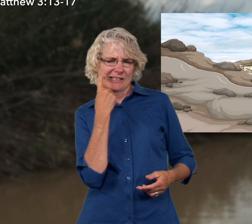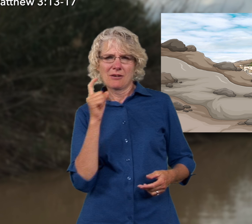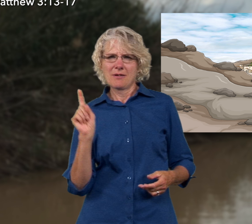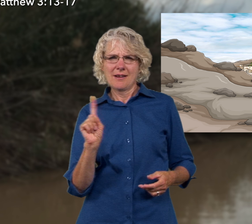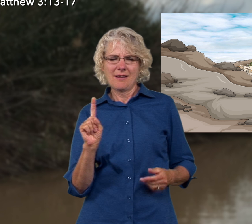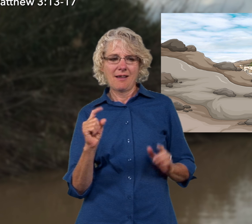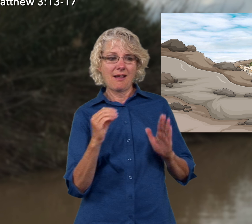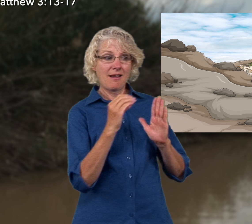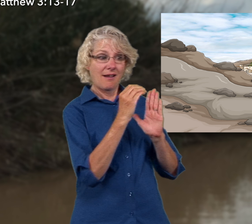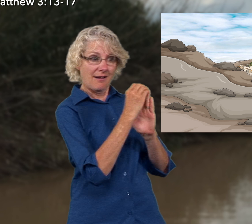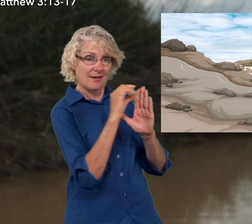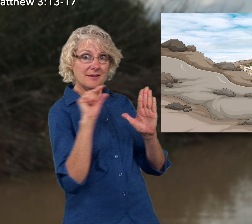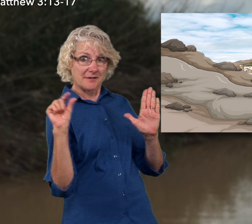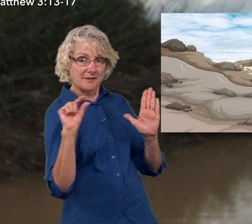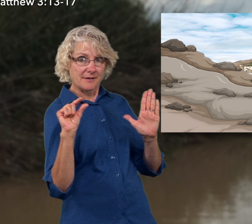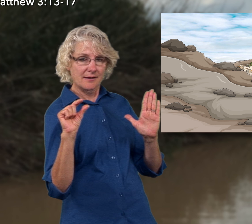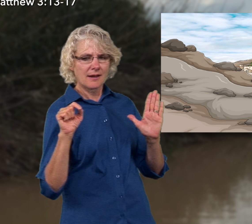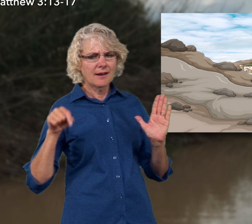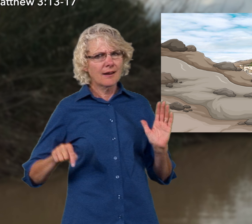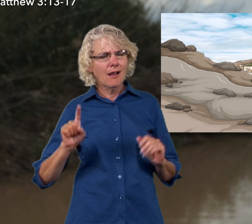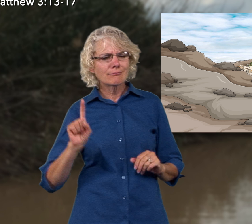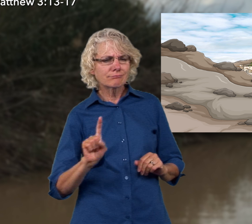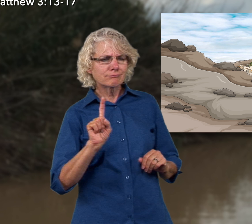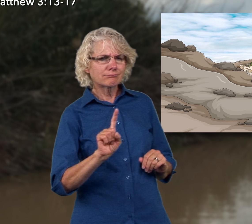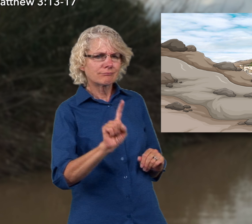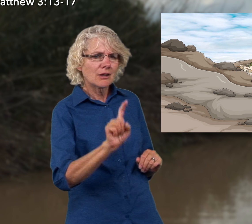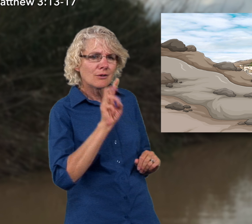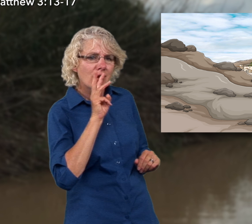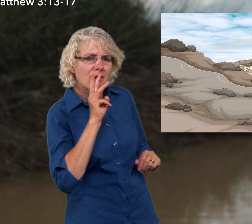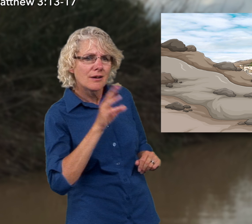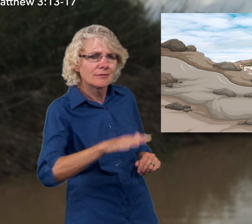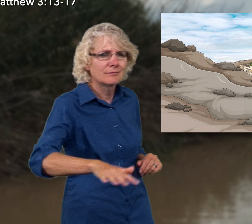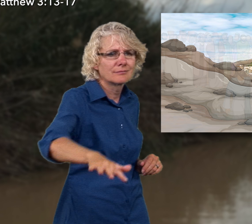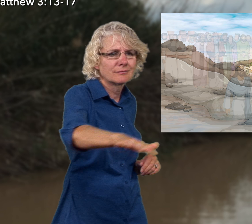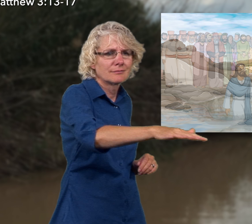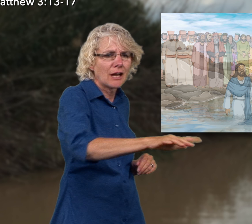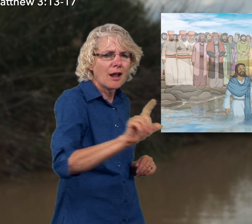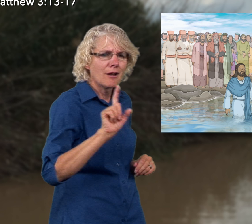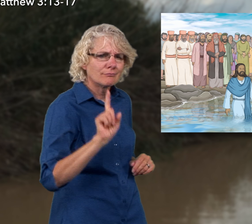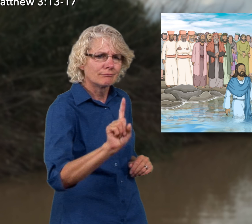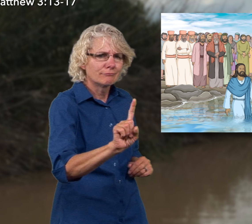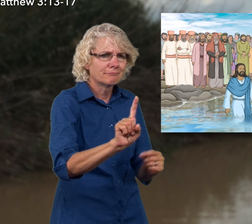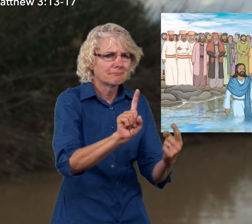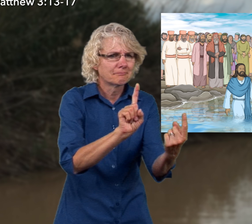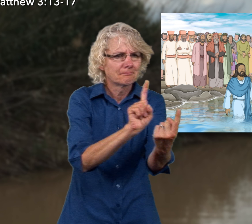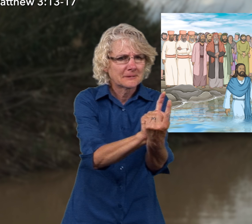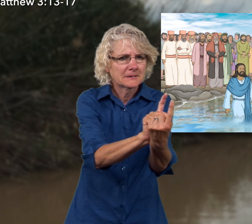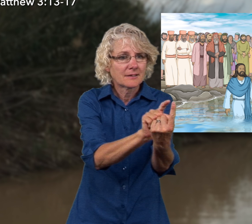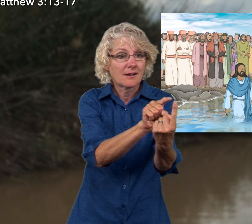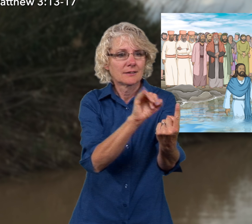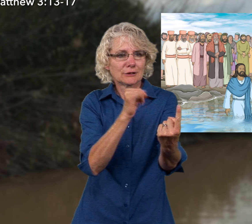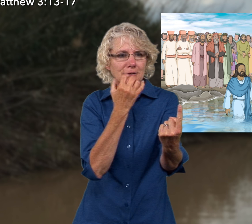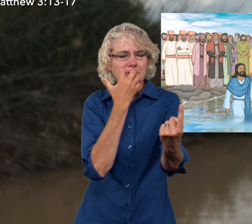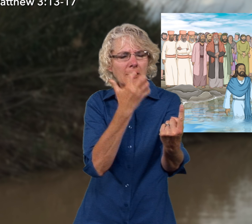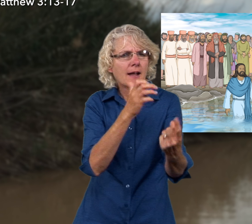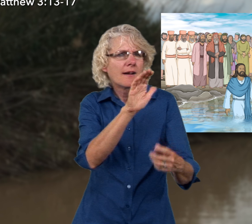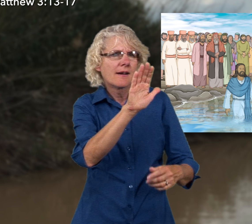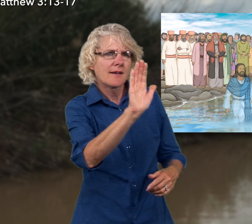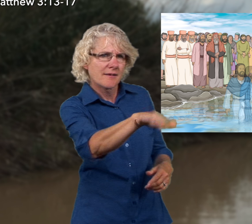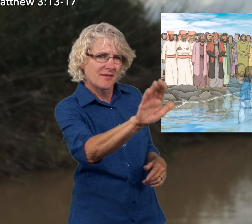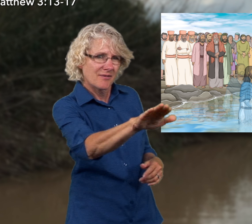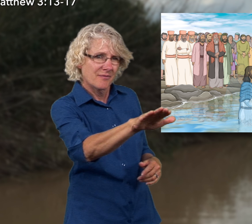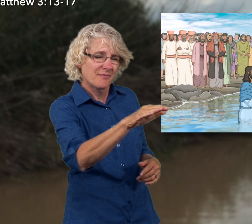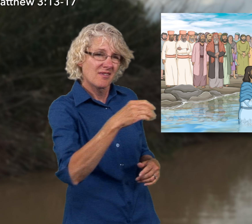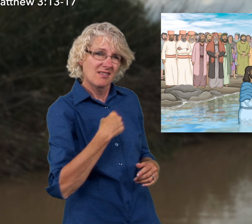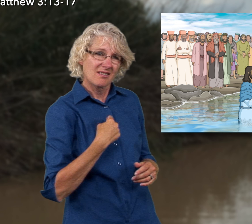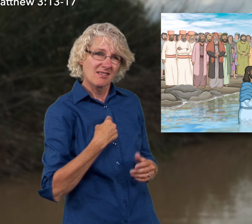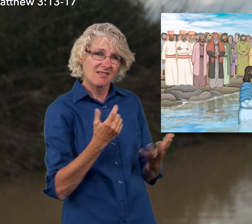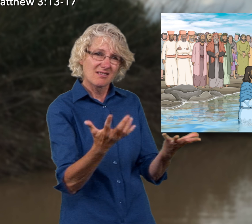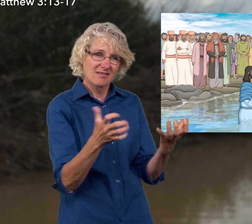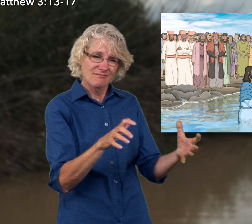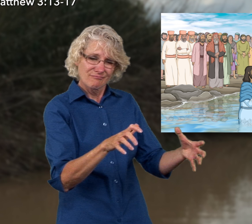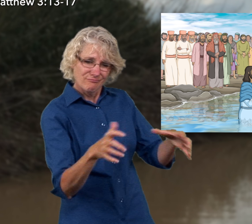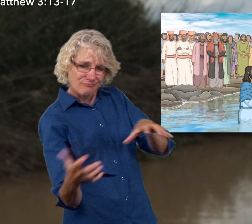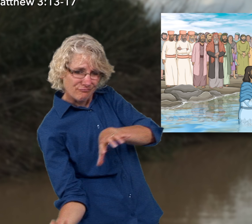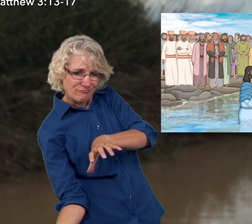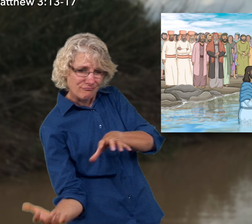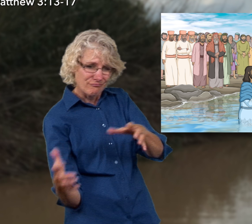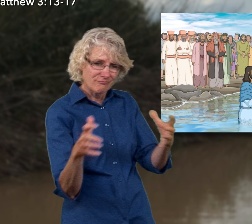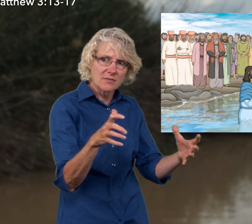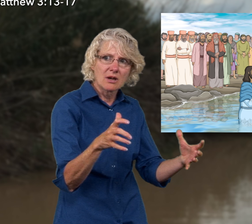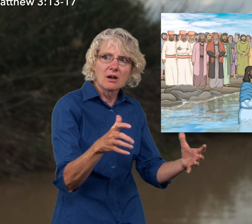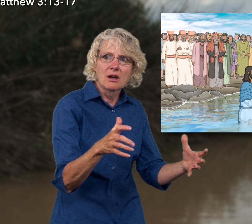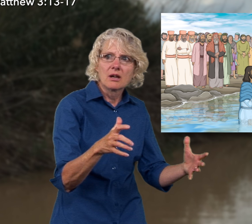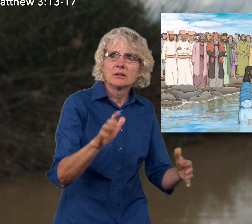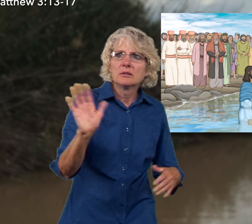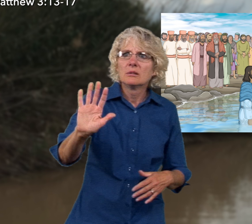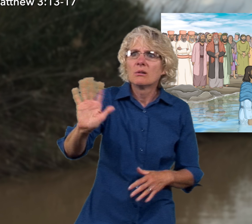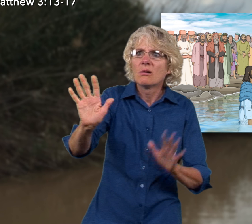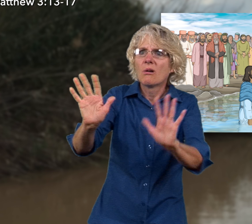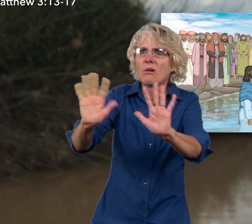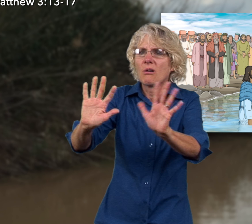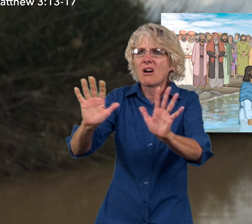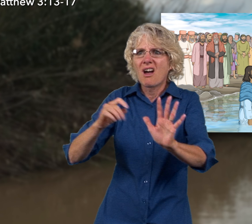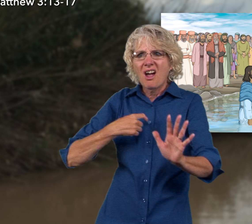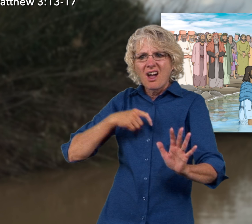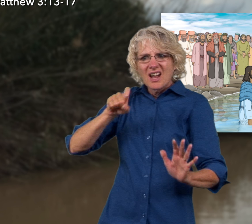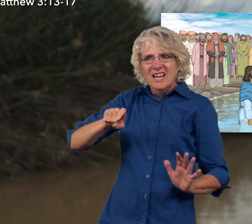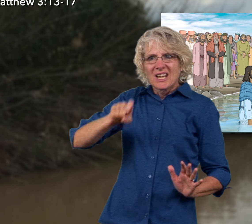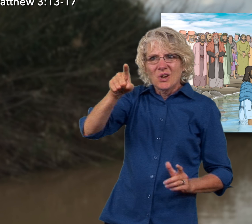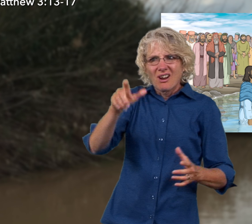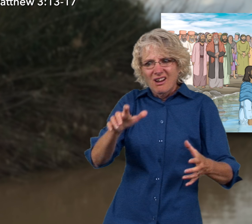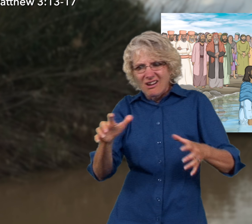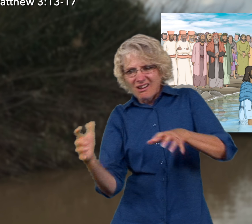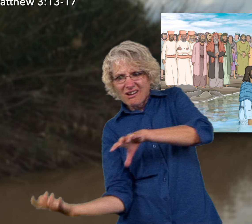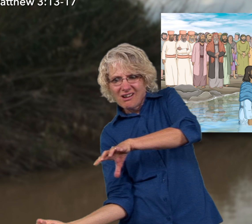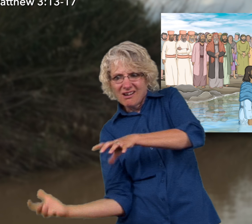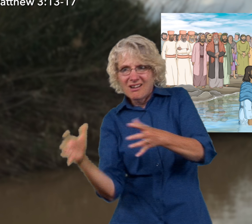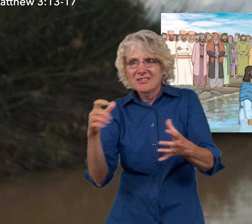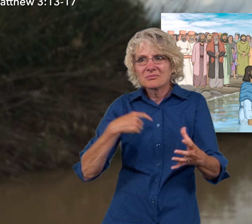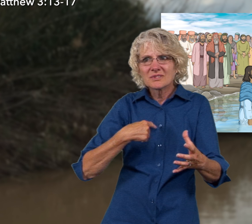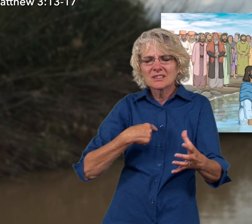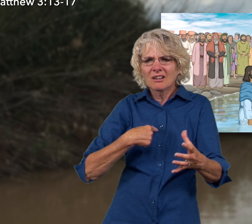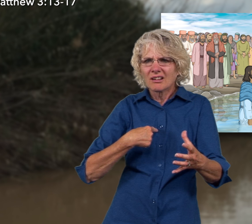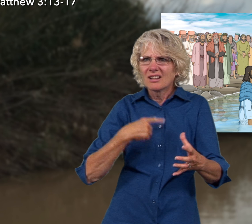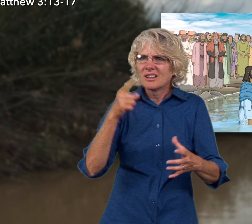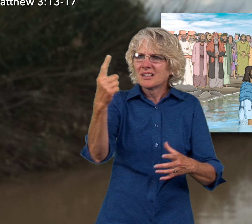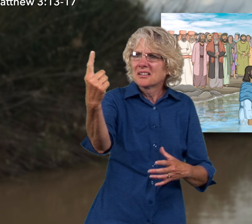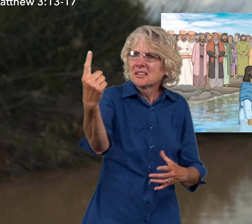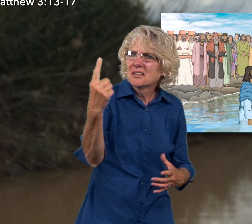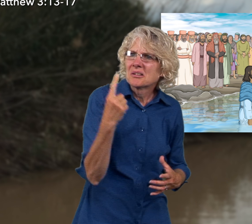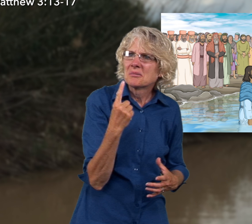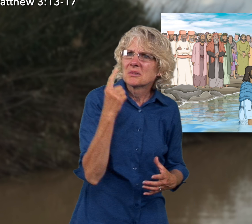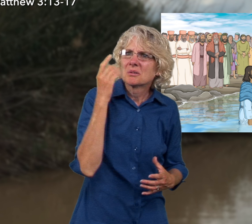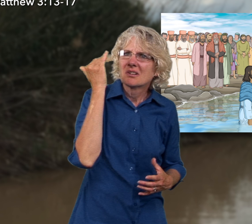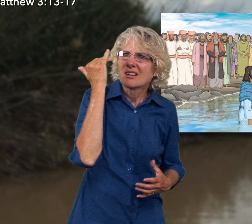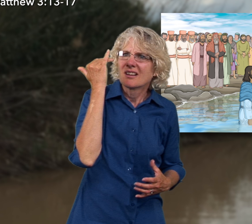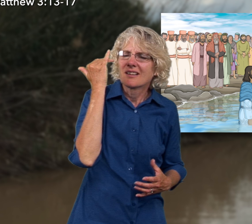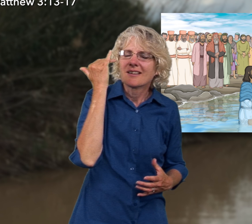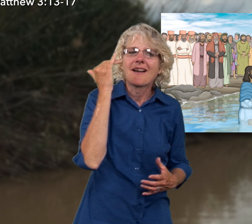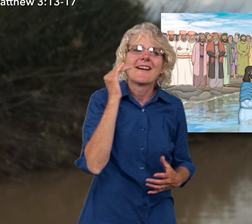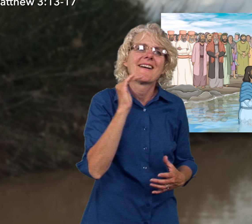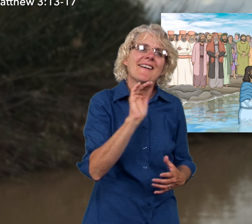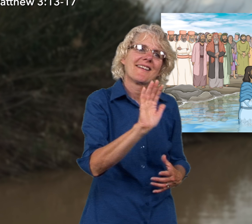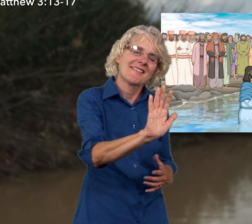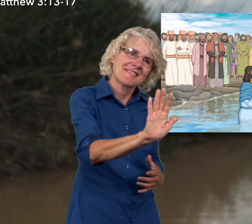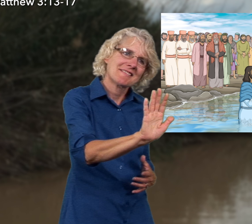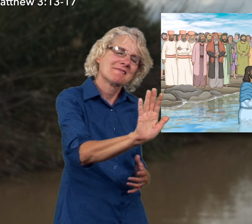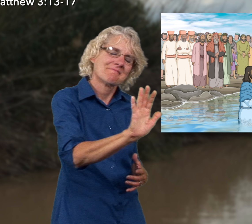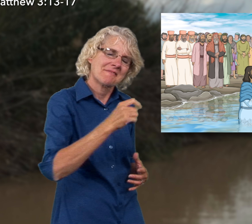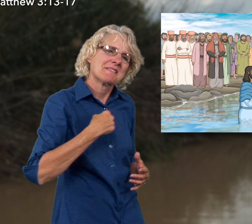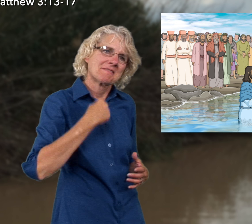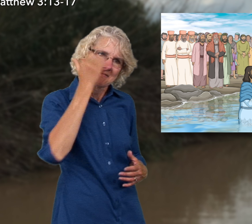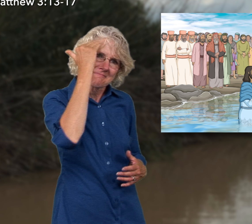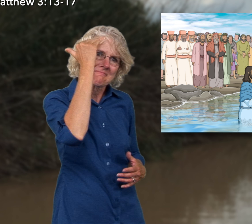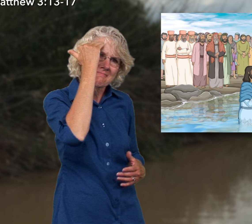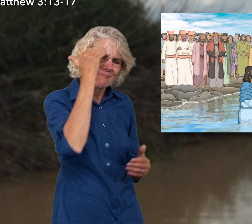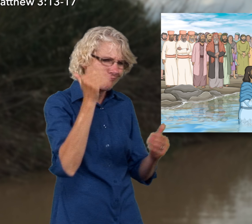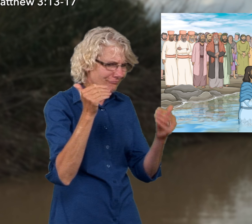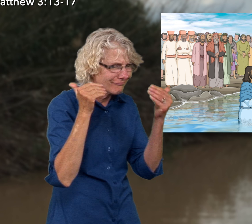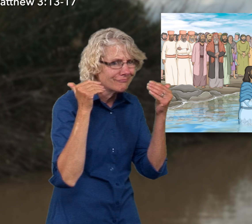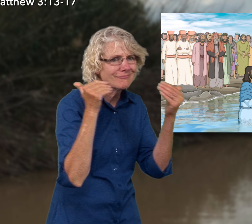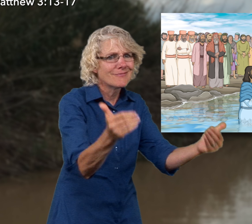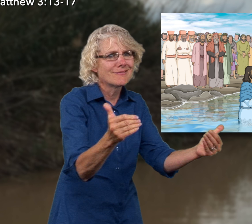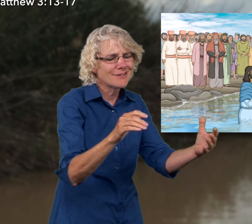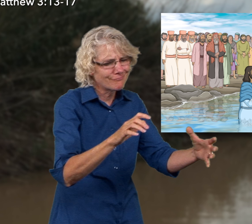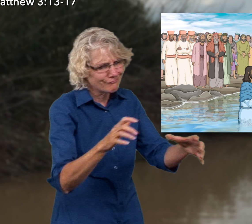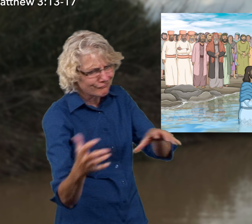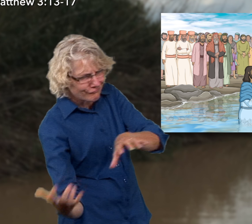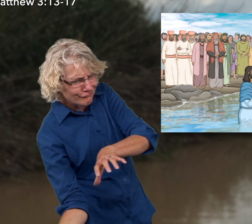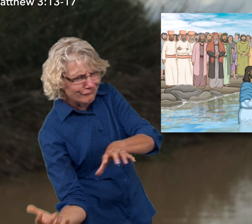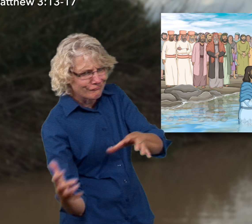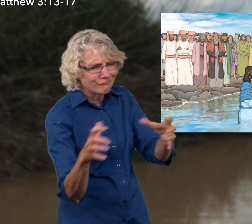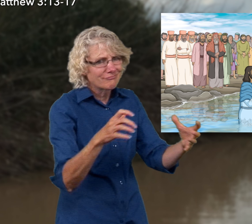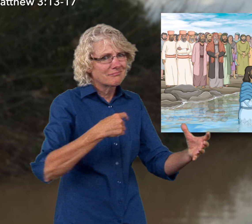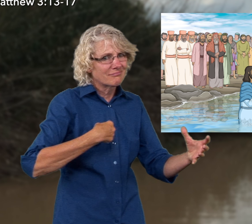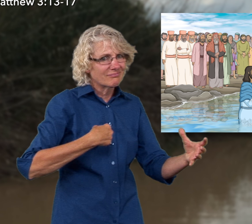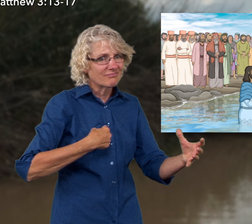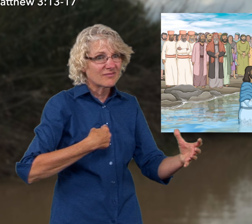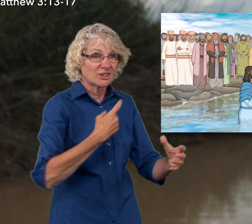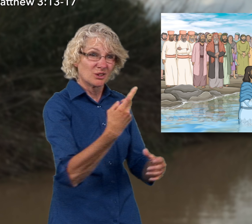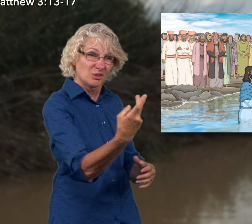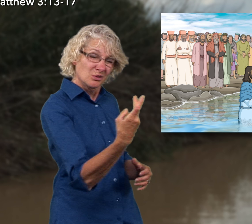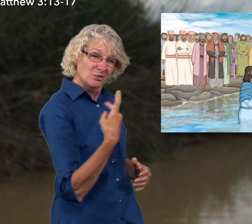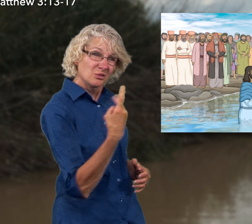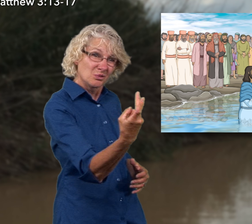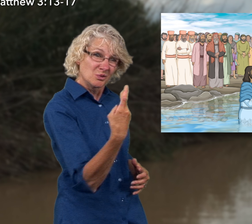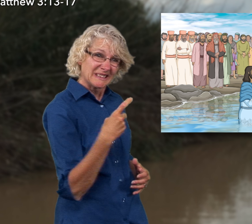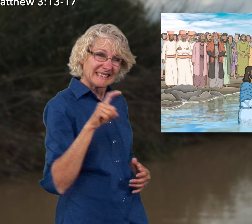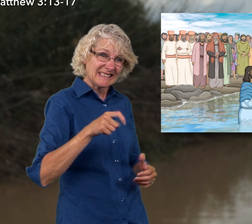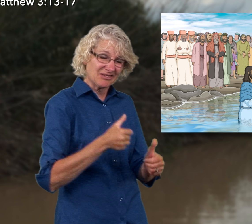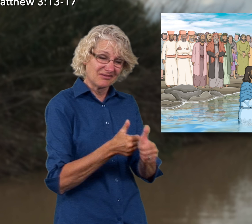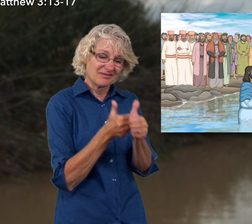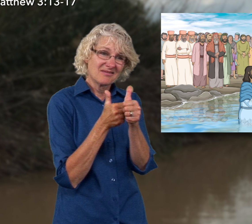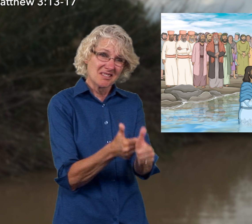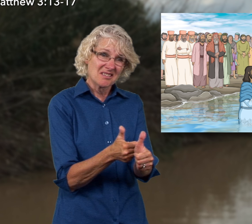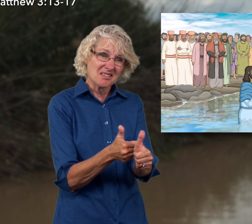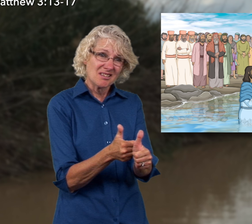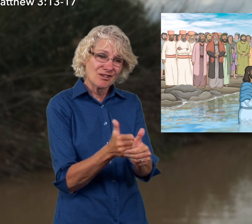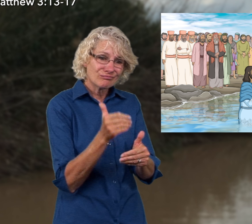But John tried to prevent Him, saying, “I need to be baptized by You, and do You come to me?” “Let it be so now,” Jesus replied.